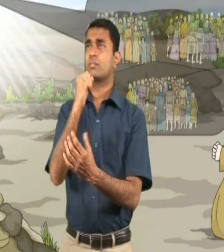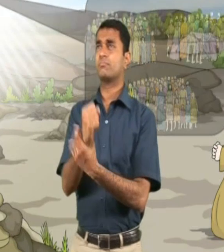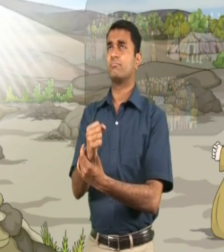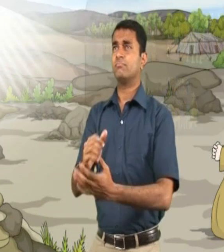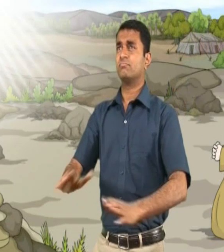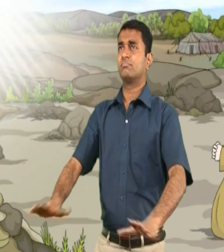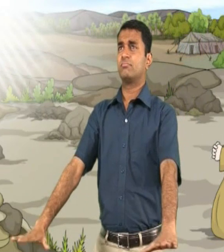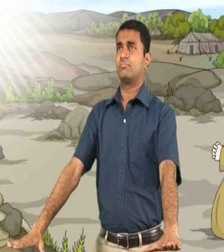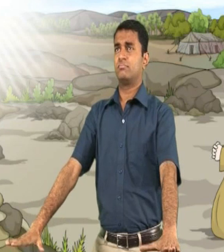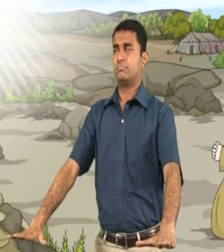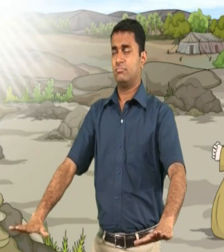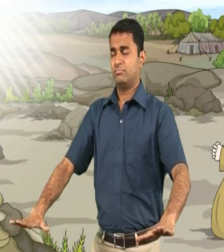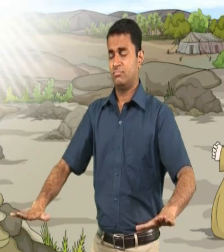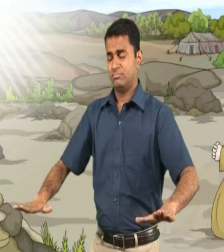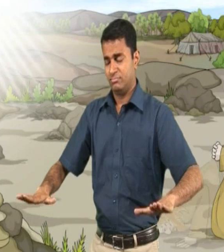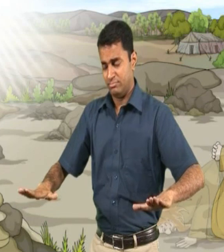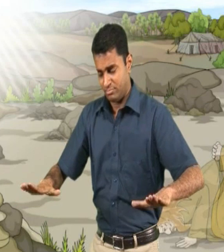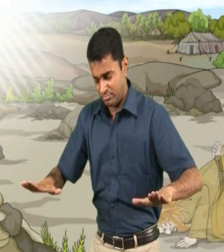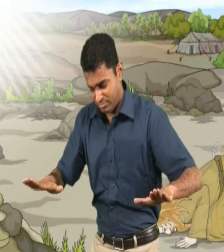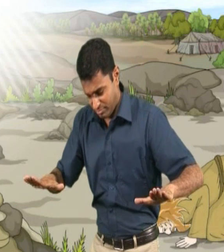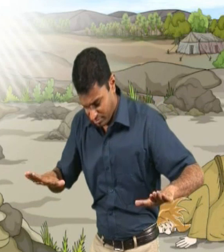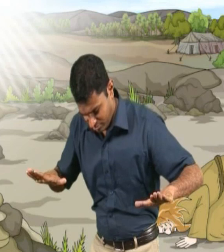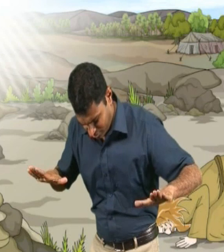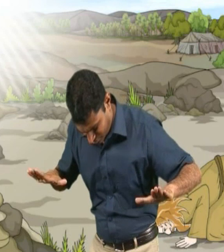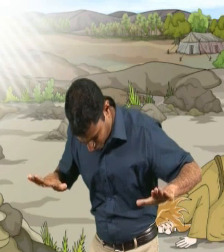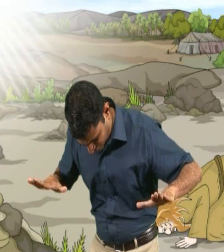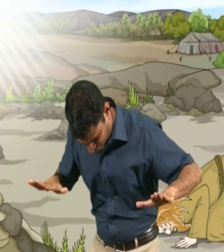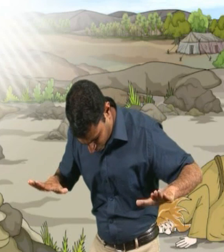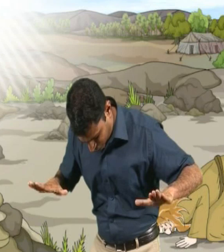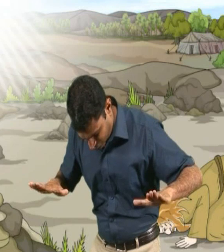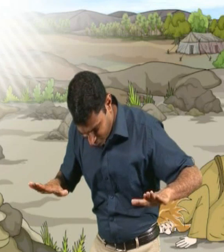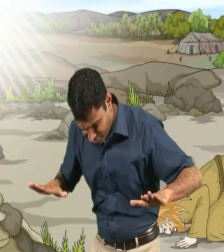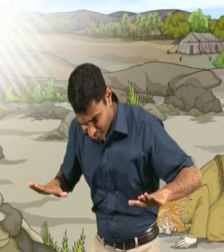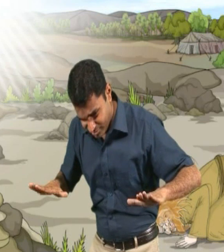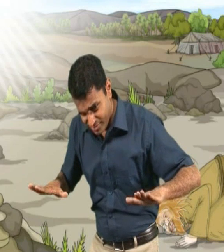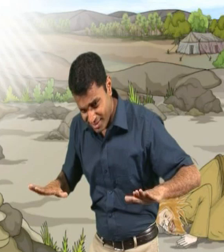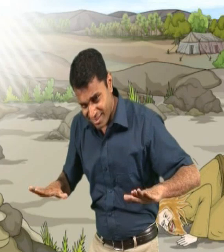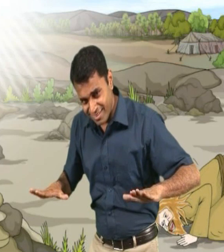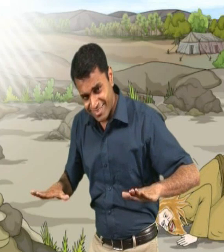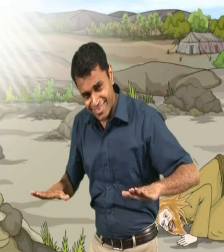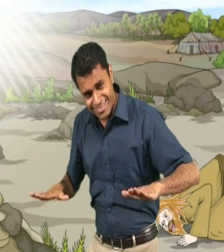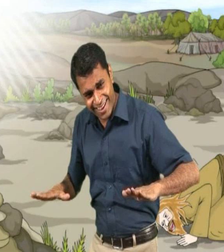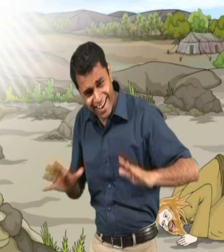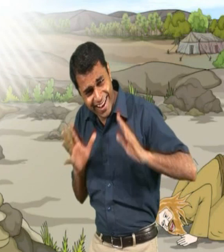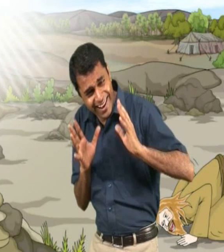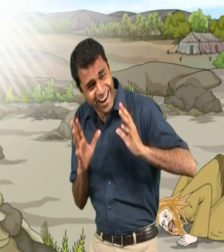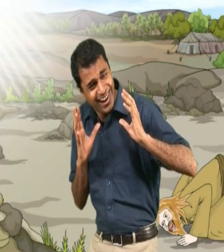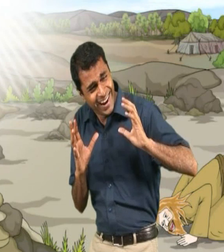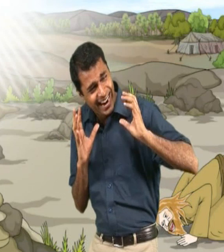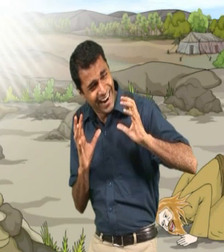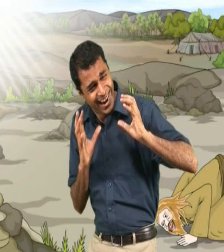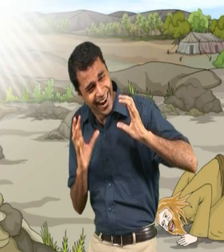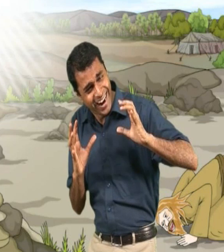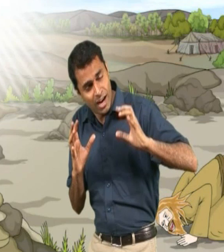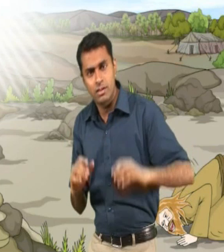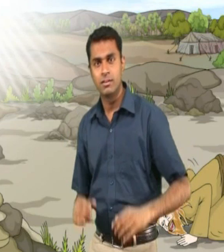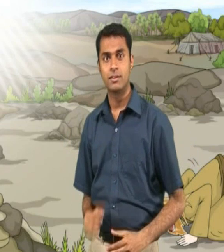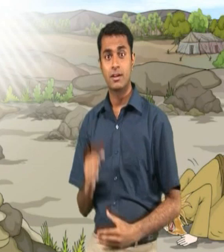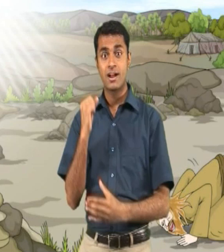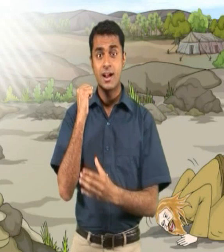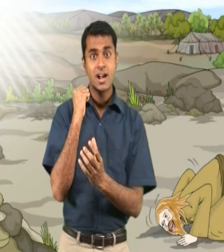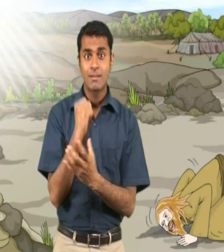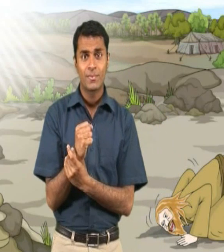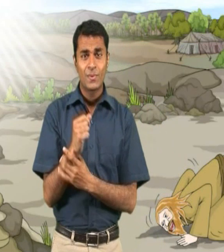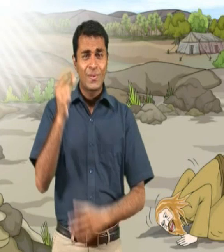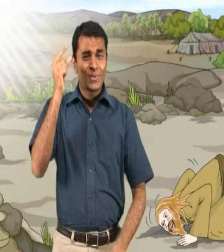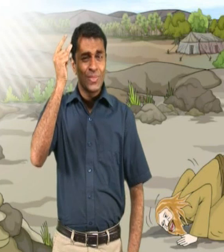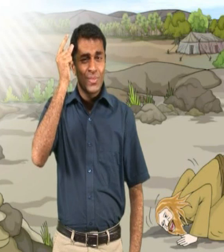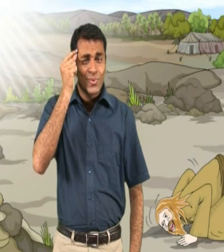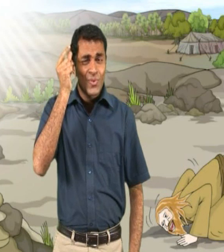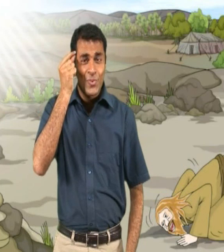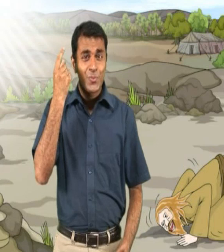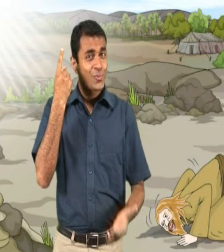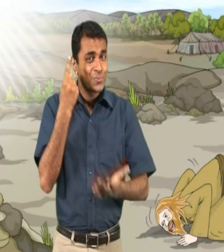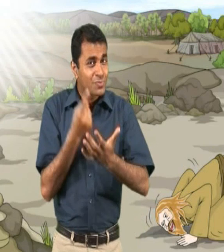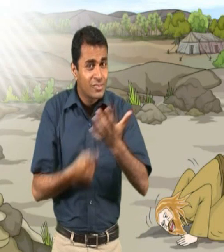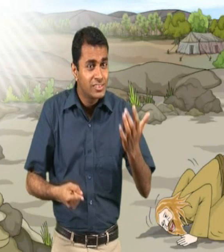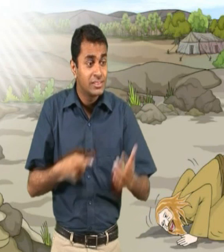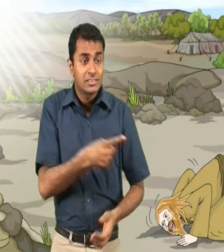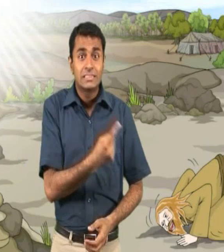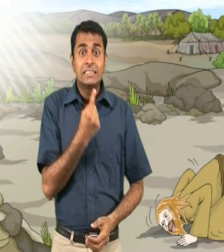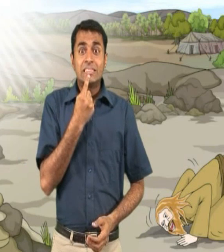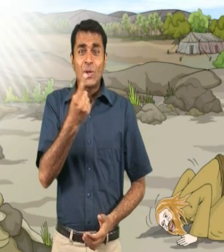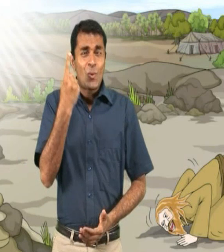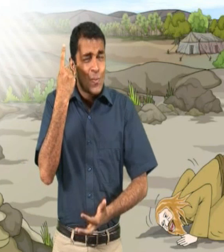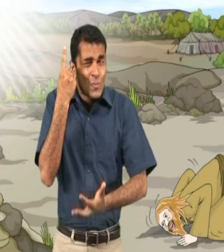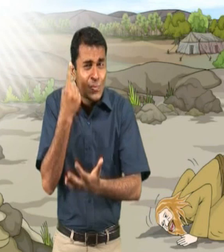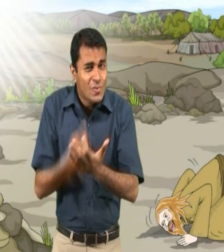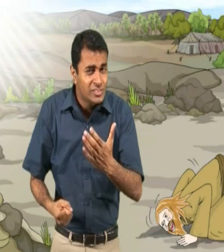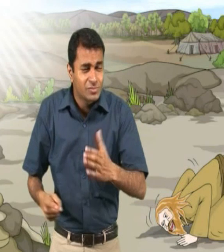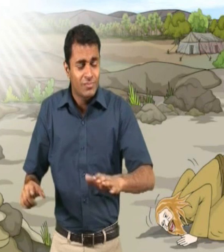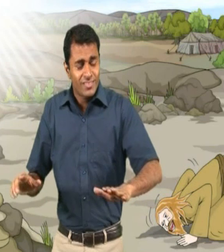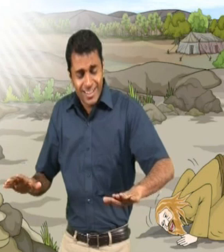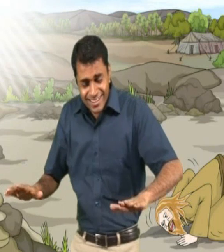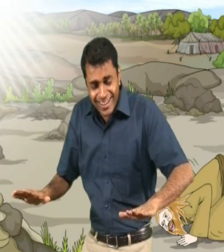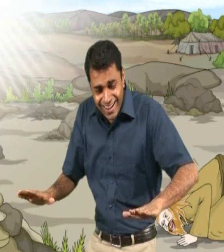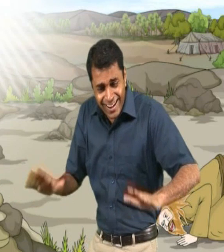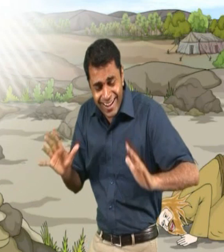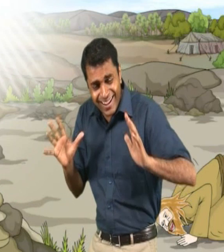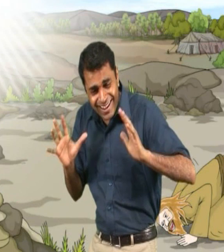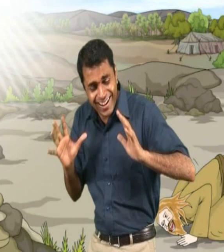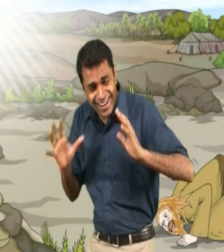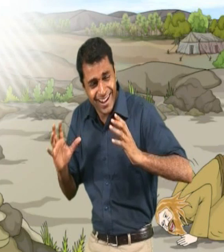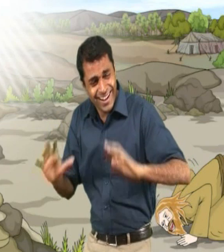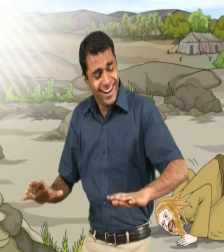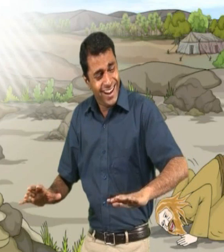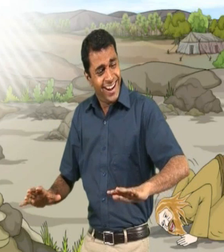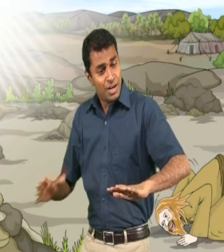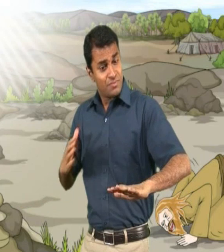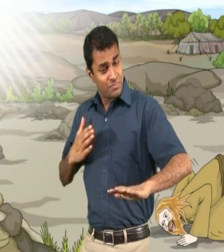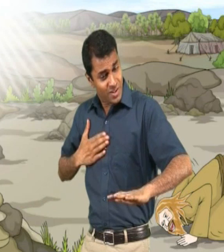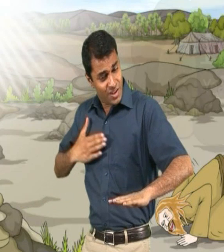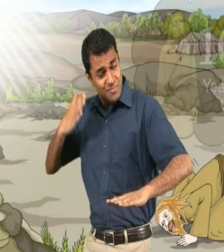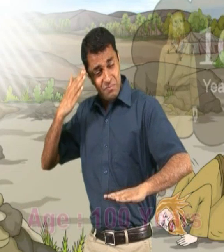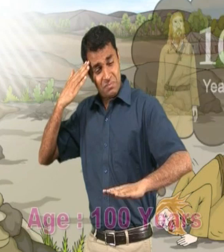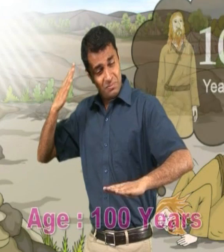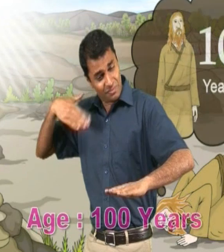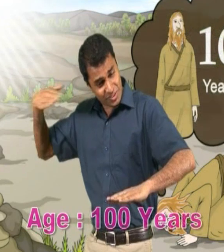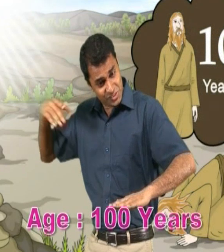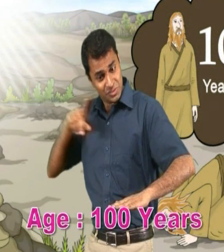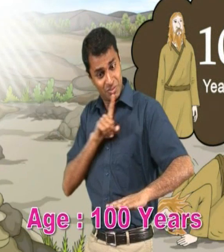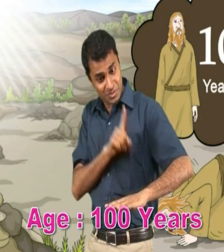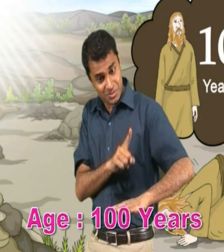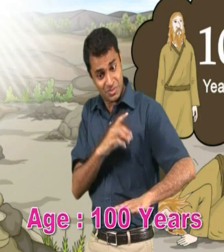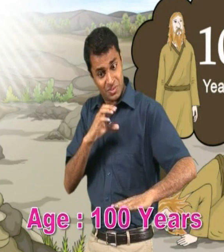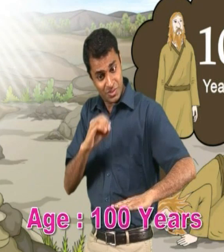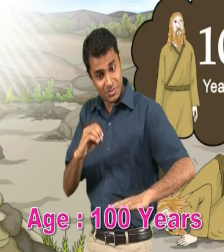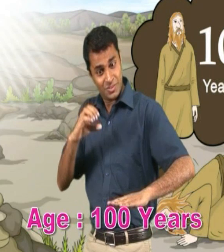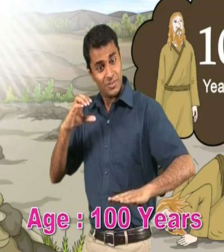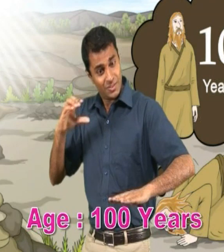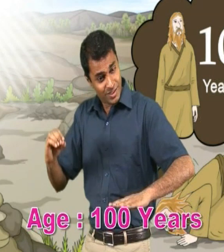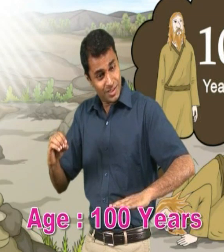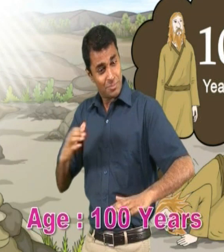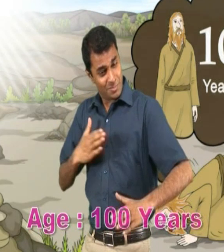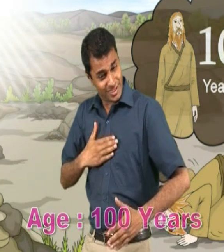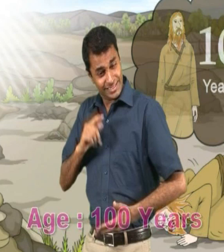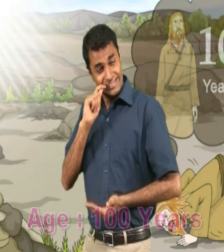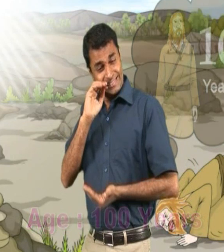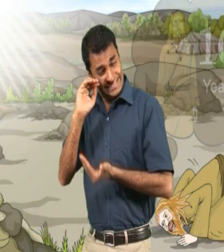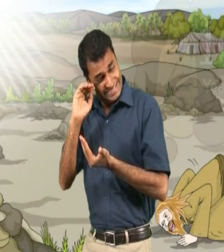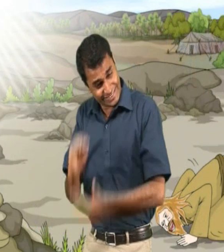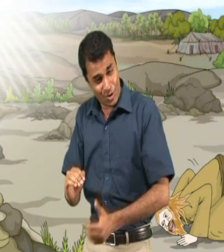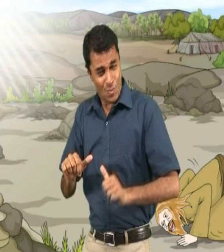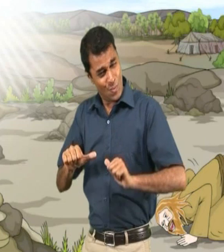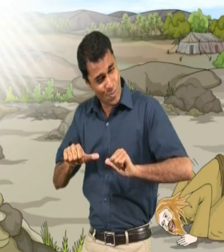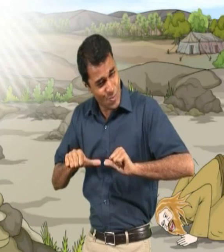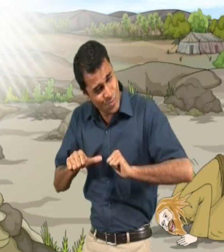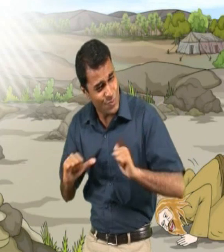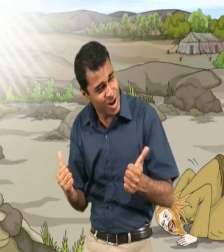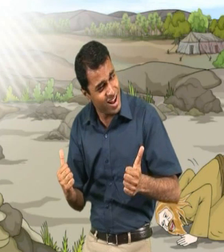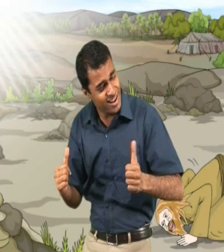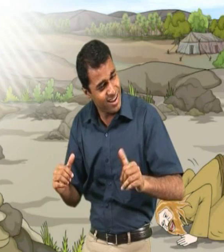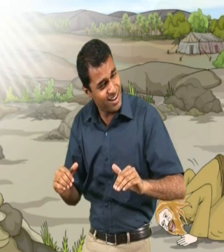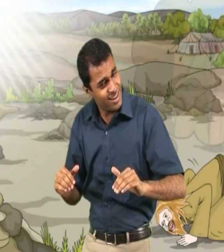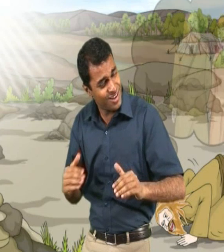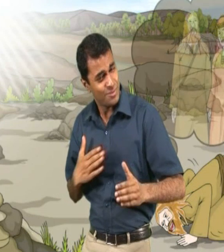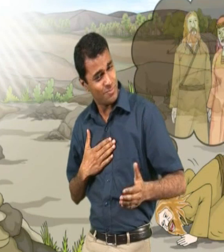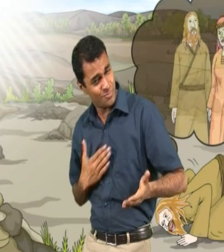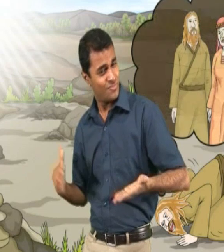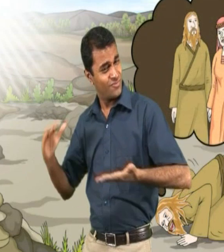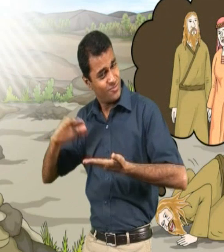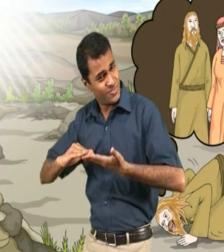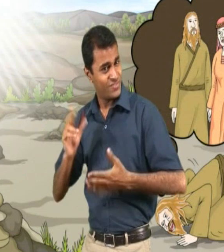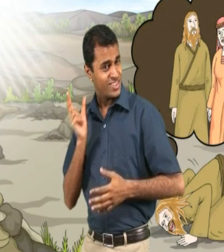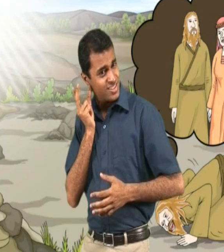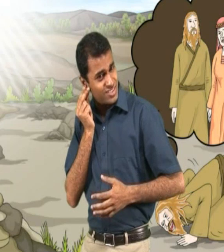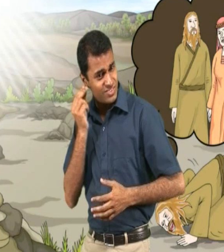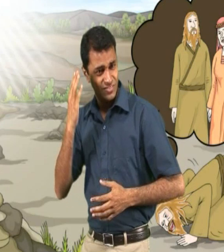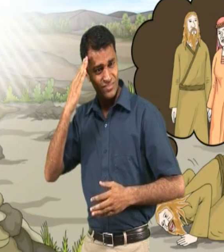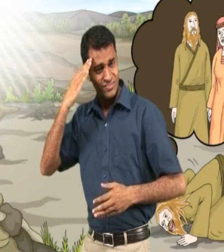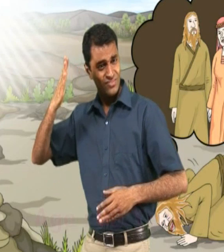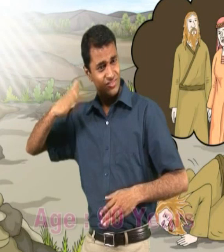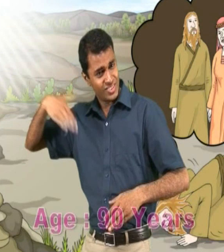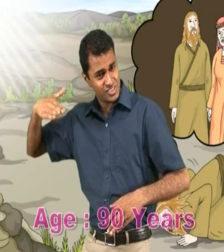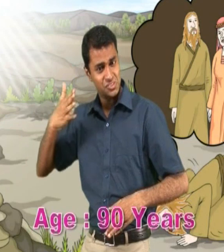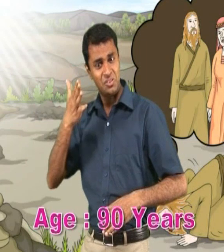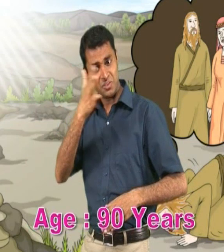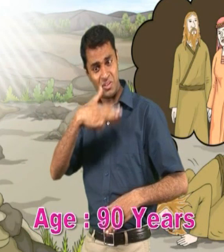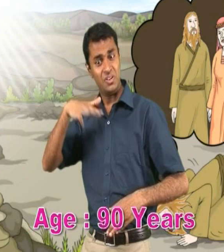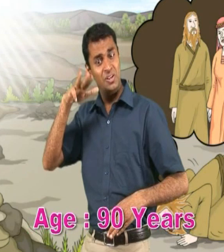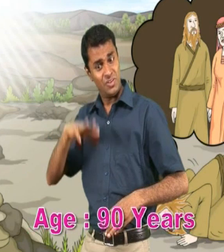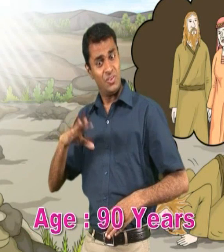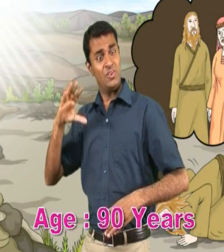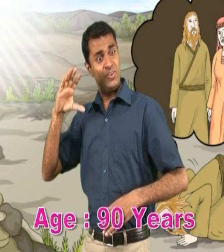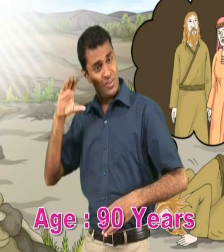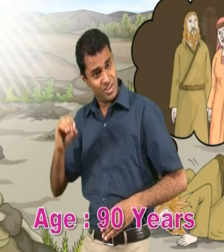Abraham fell facedown. Then he laughed and said to himself, “Can a child be born to a man who is a hundred years old?